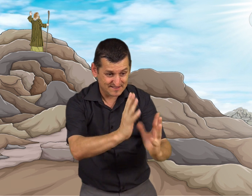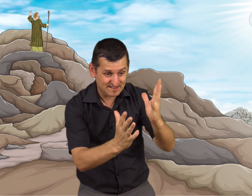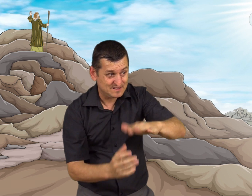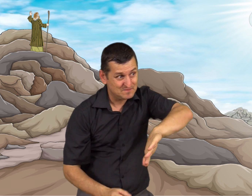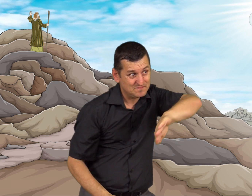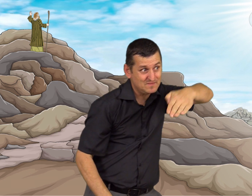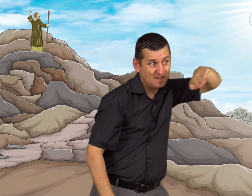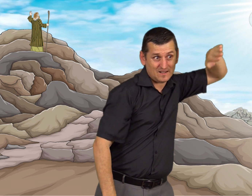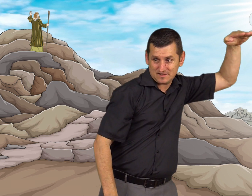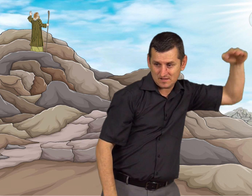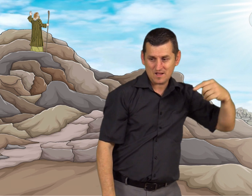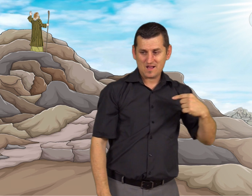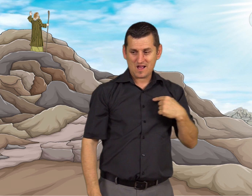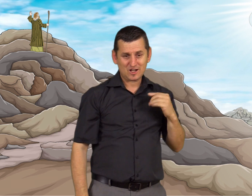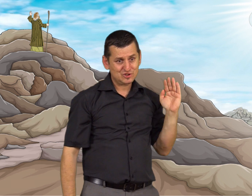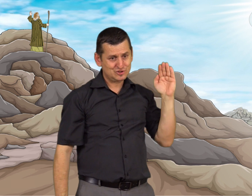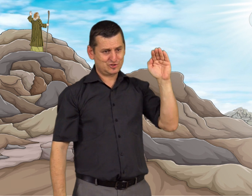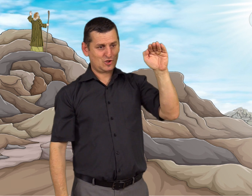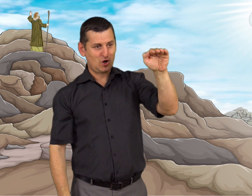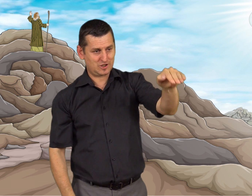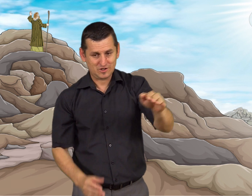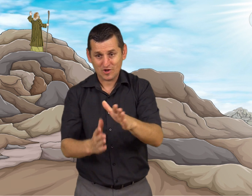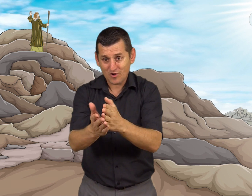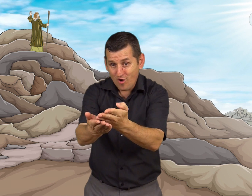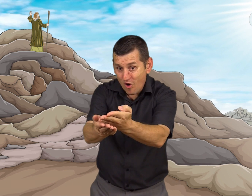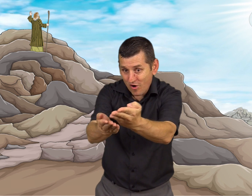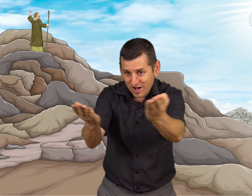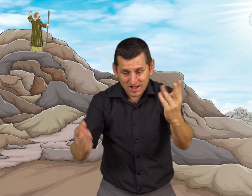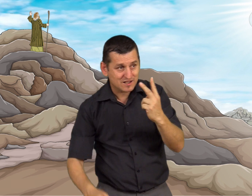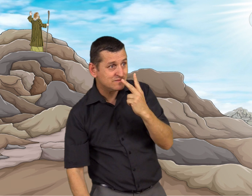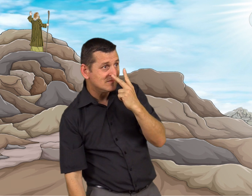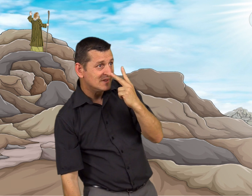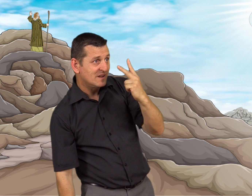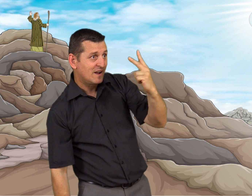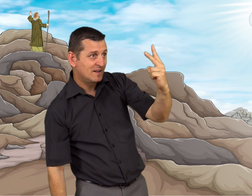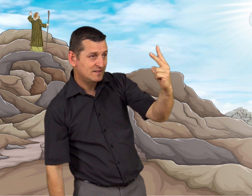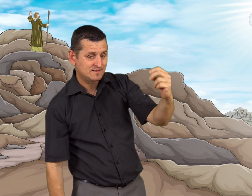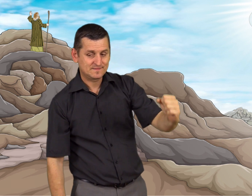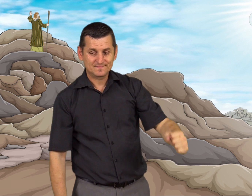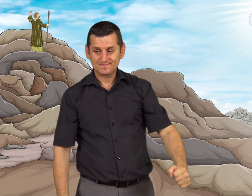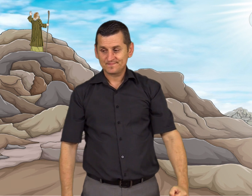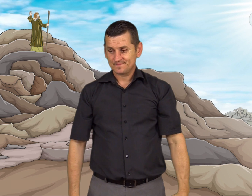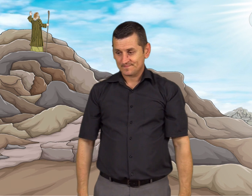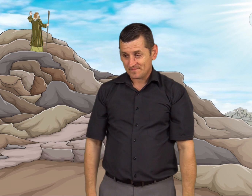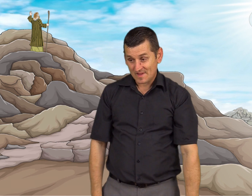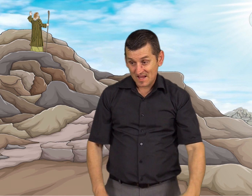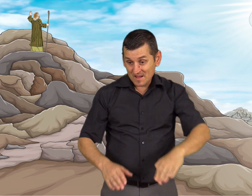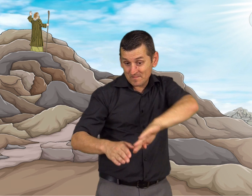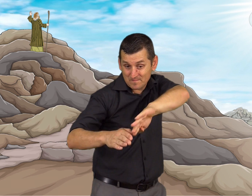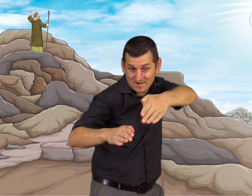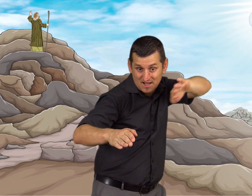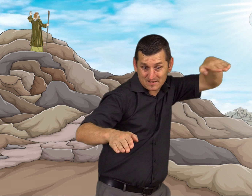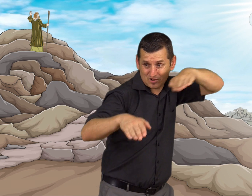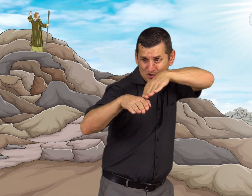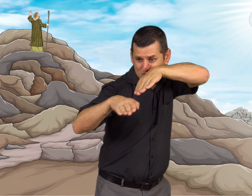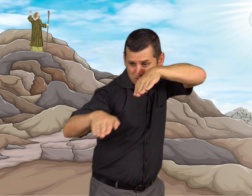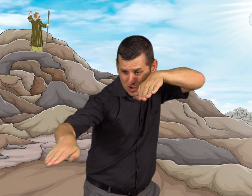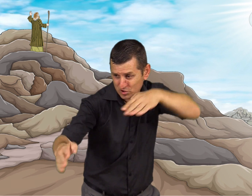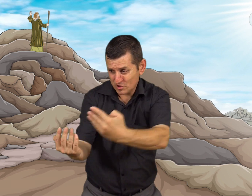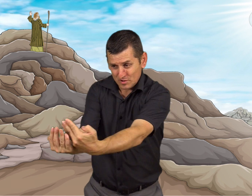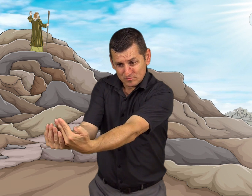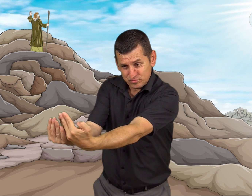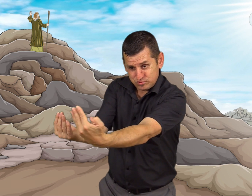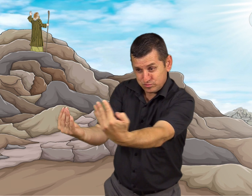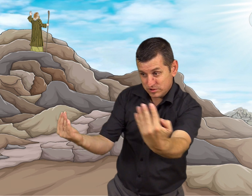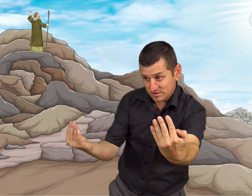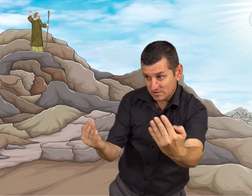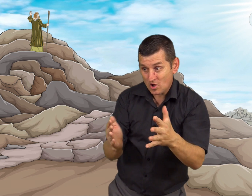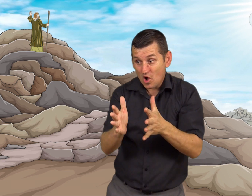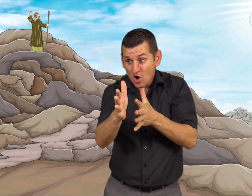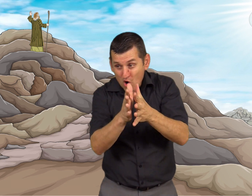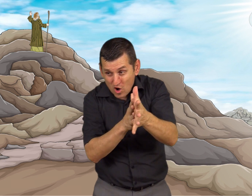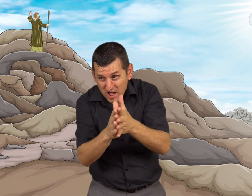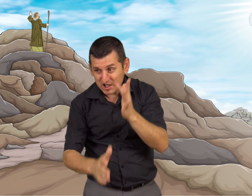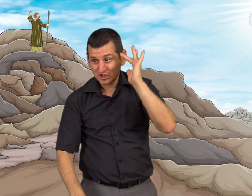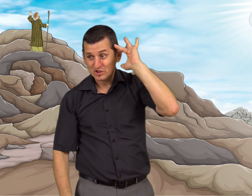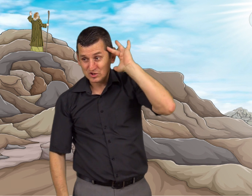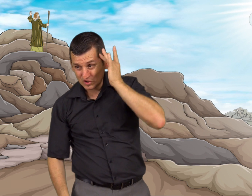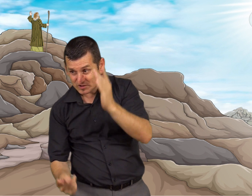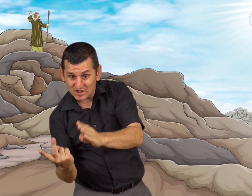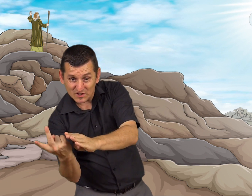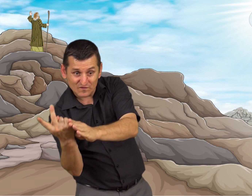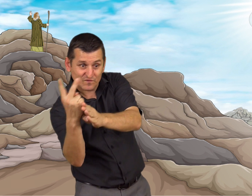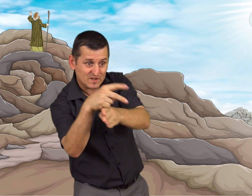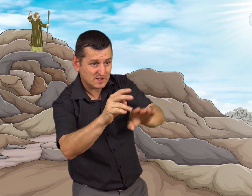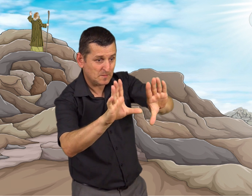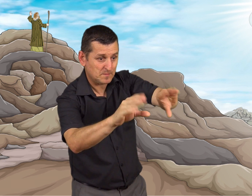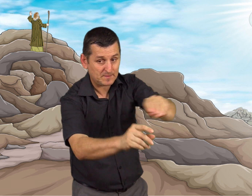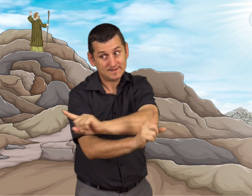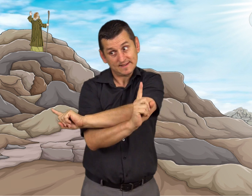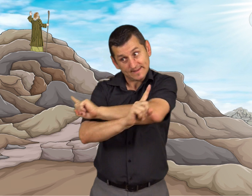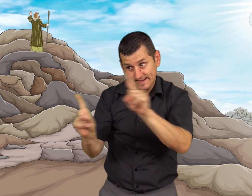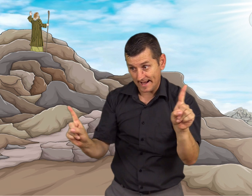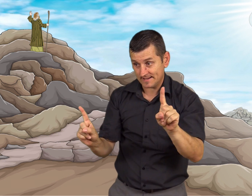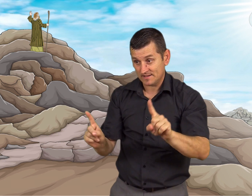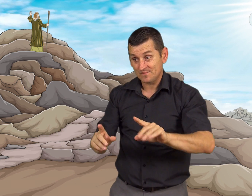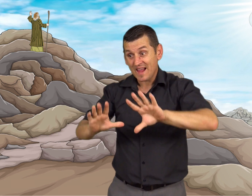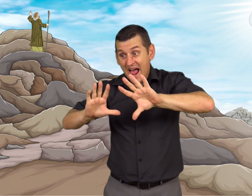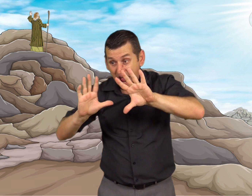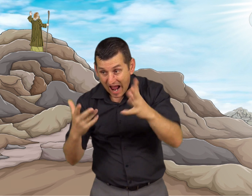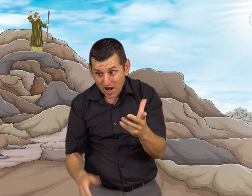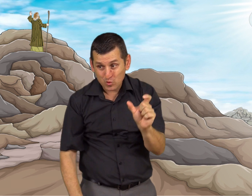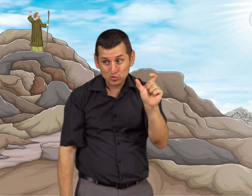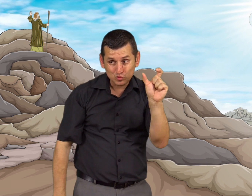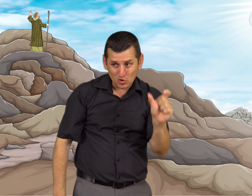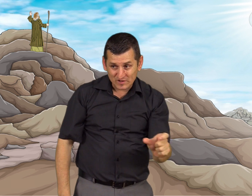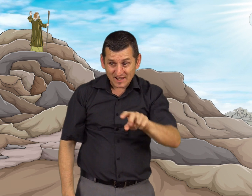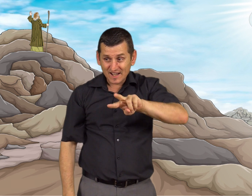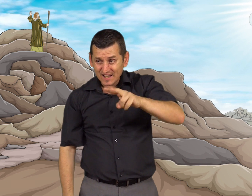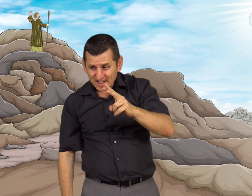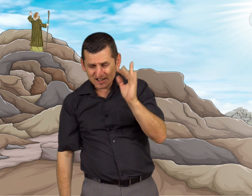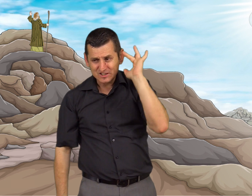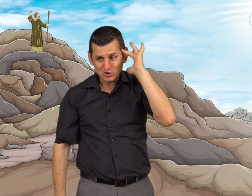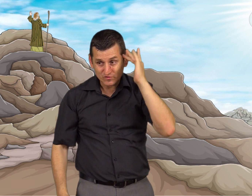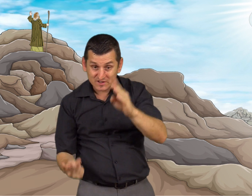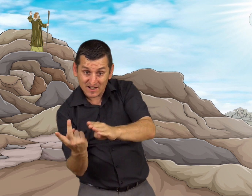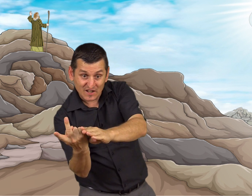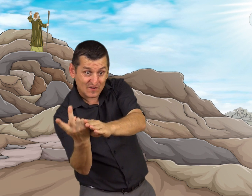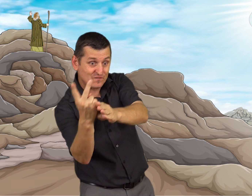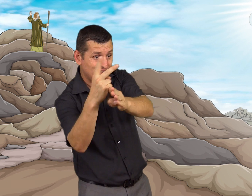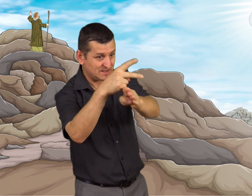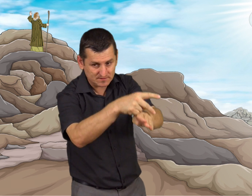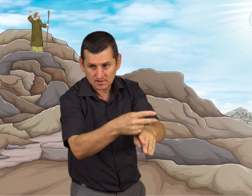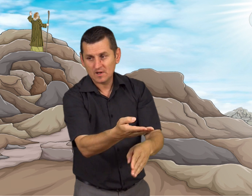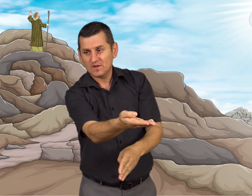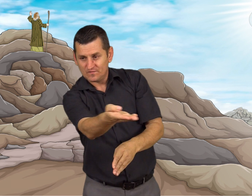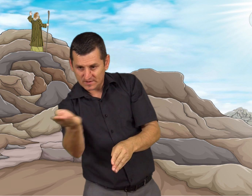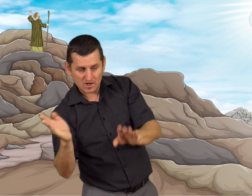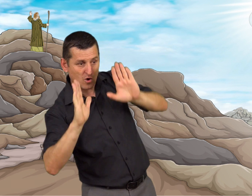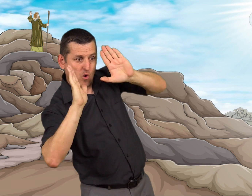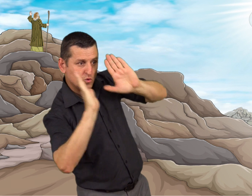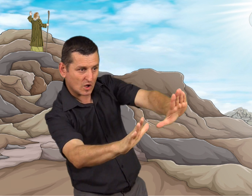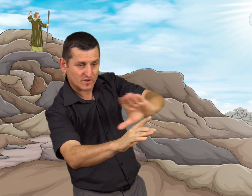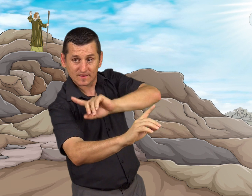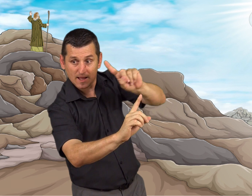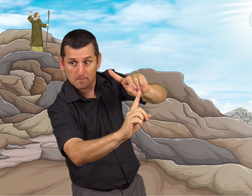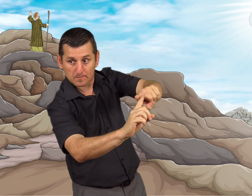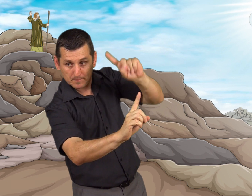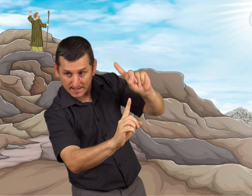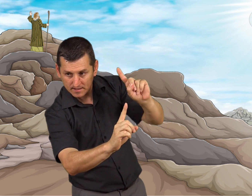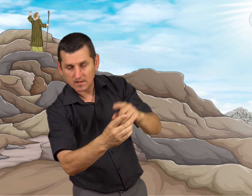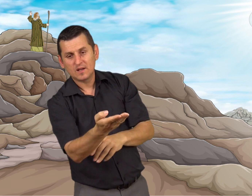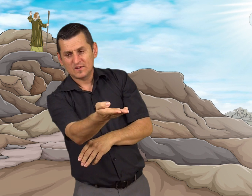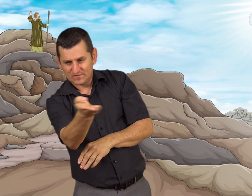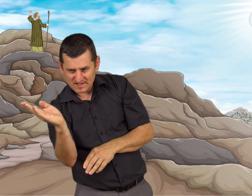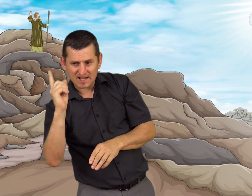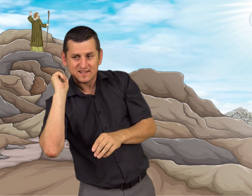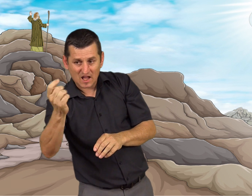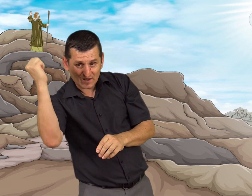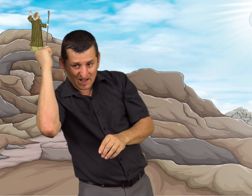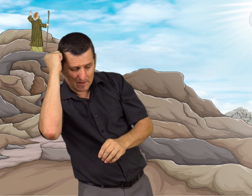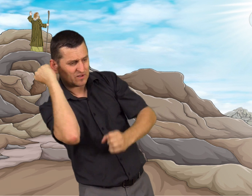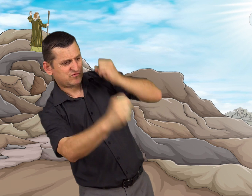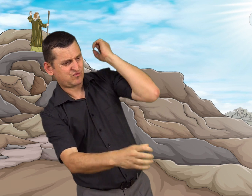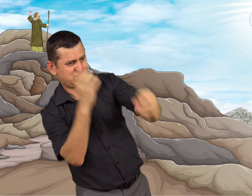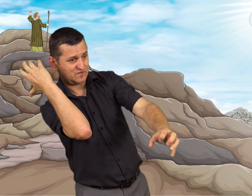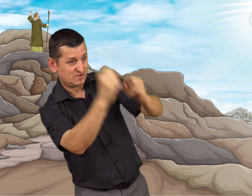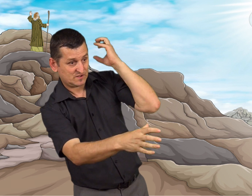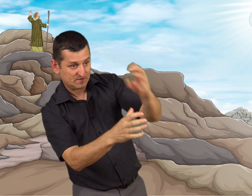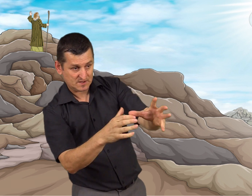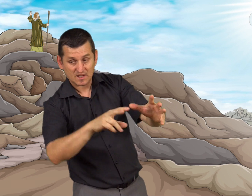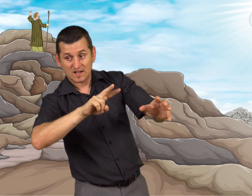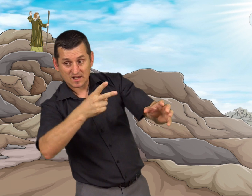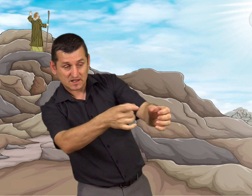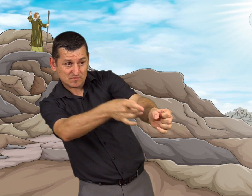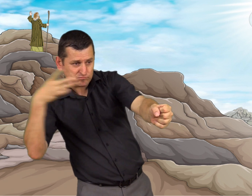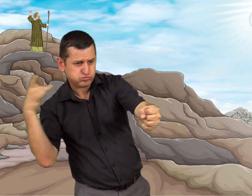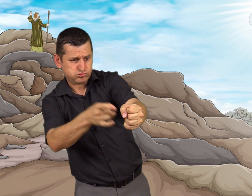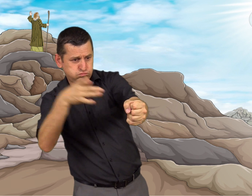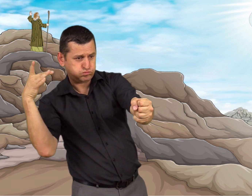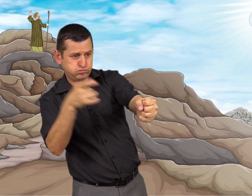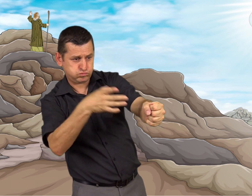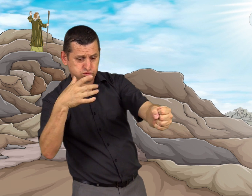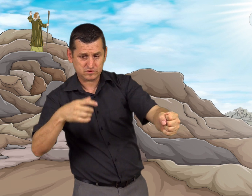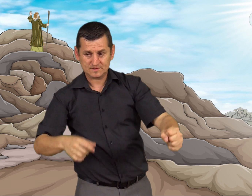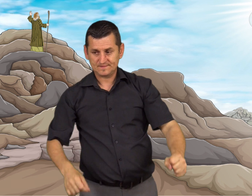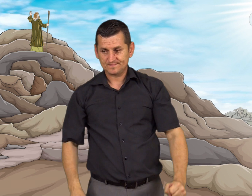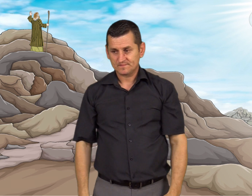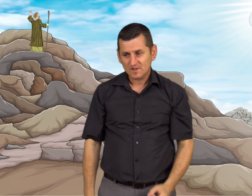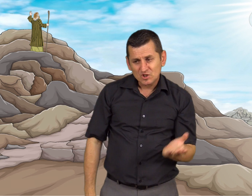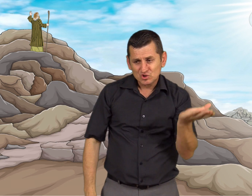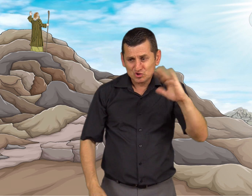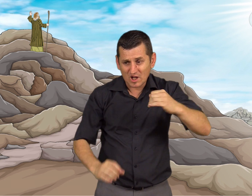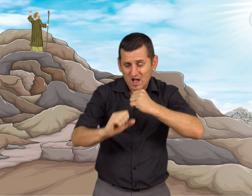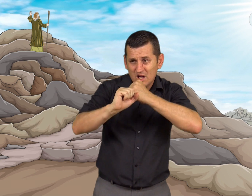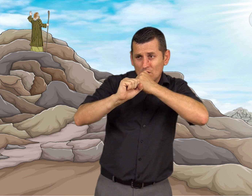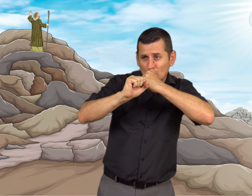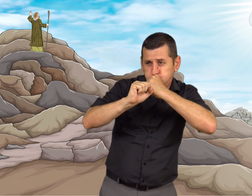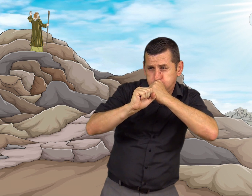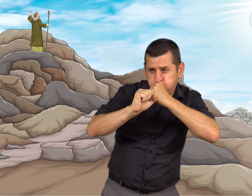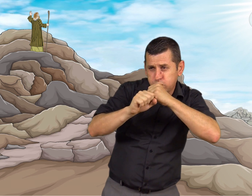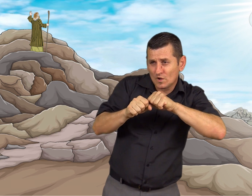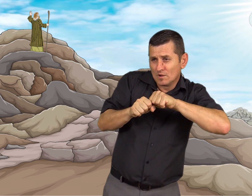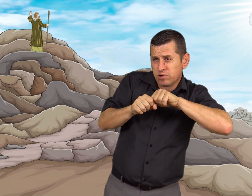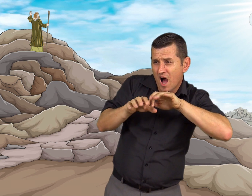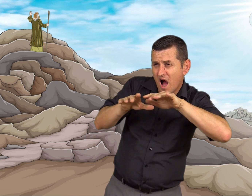And you are to set up a boundary for the people around the mountain and tell them, ‘Be careful not to go up on the mountain or touch its base. Whoever touches the mountain shall surely be put to death.